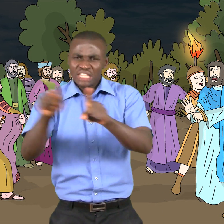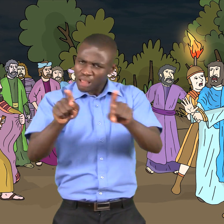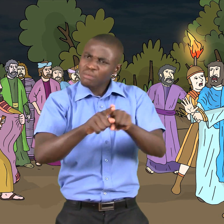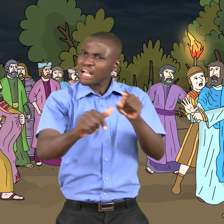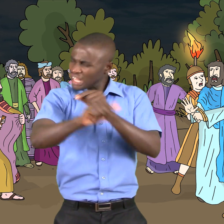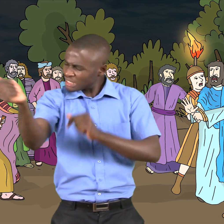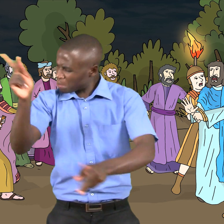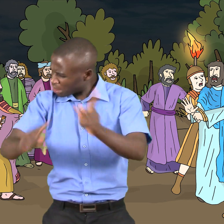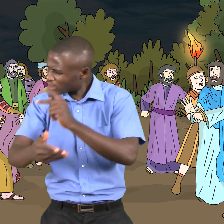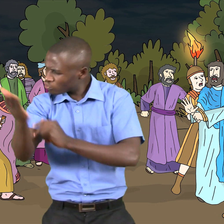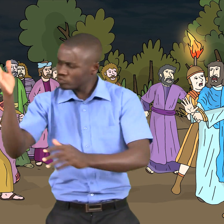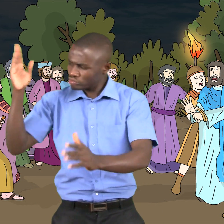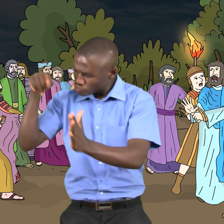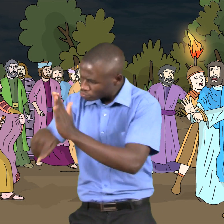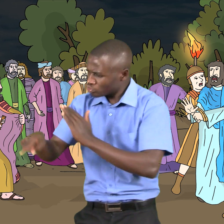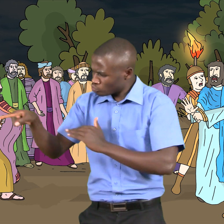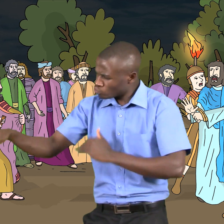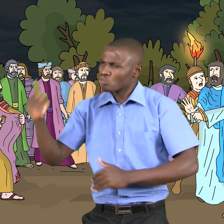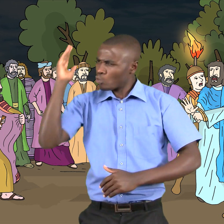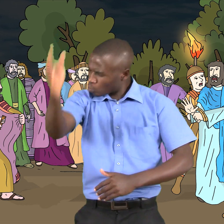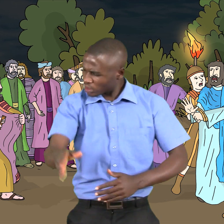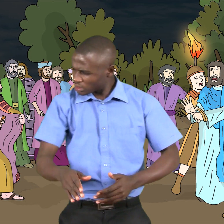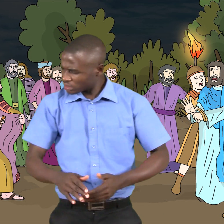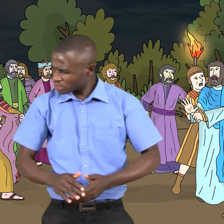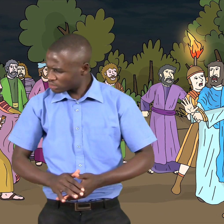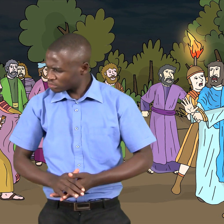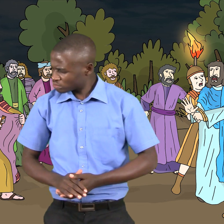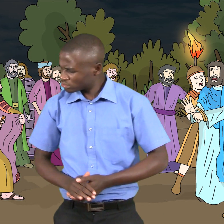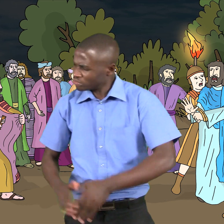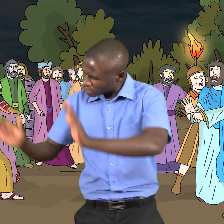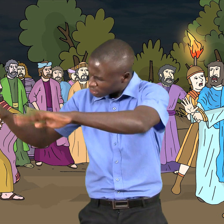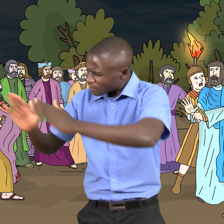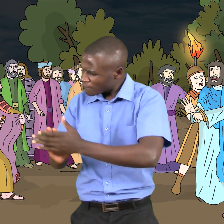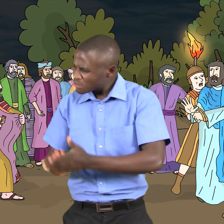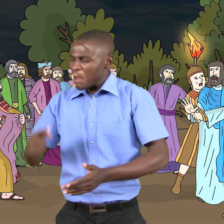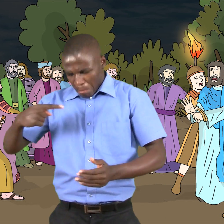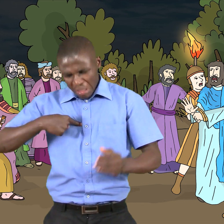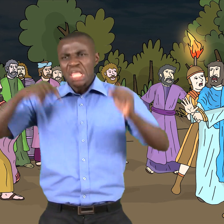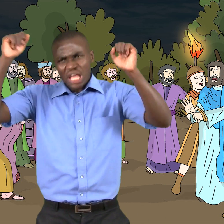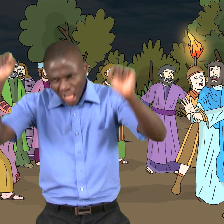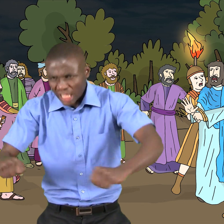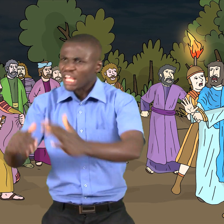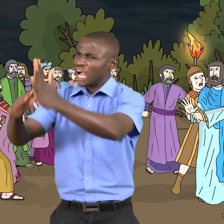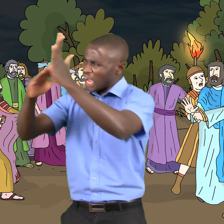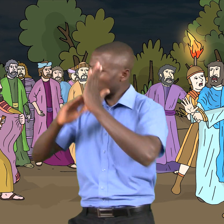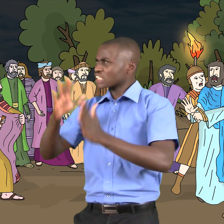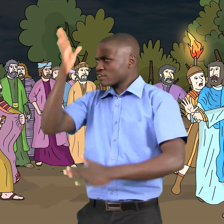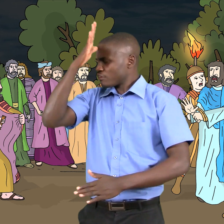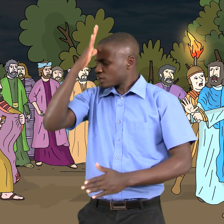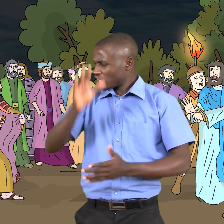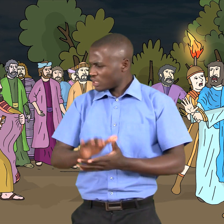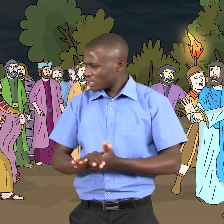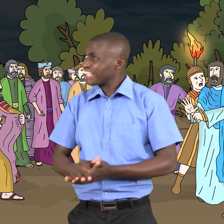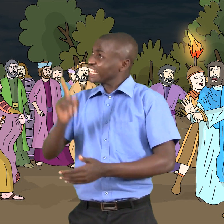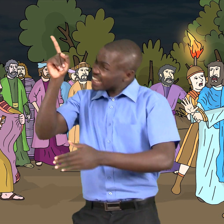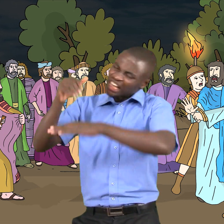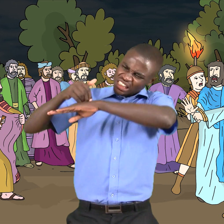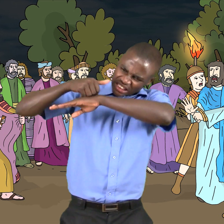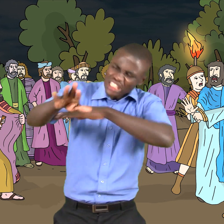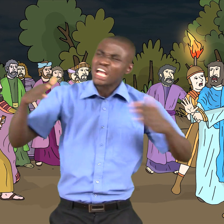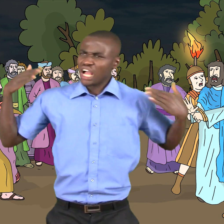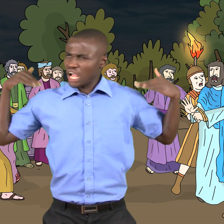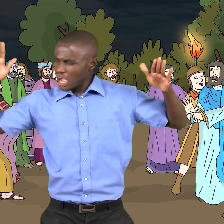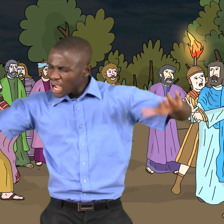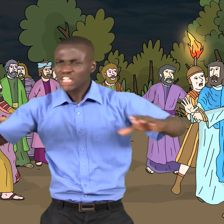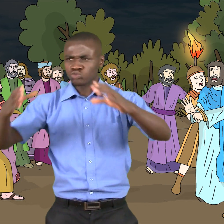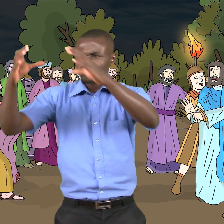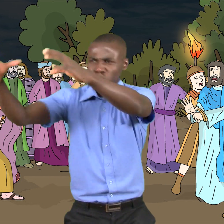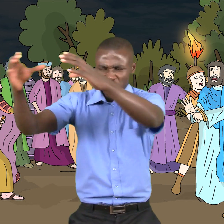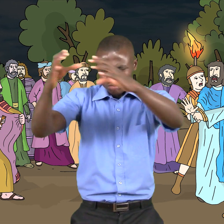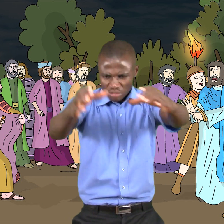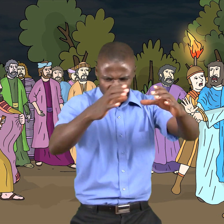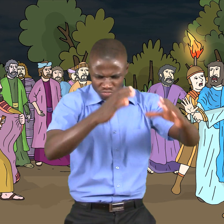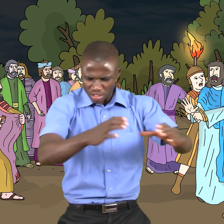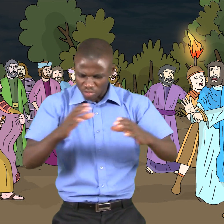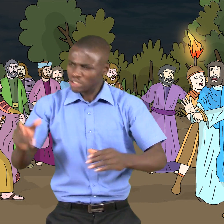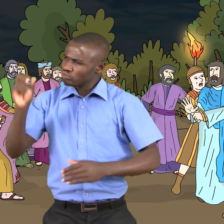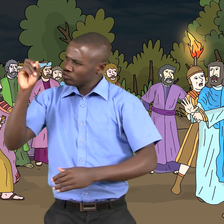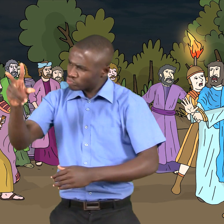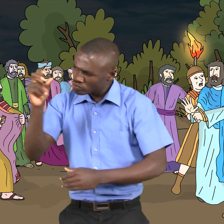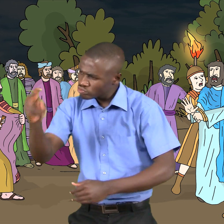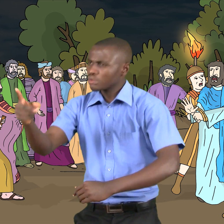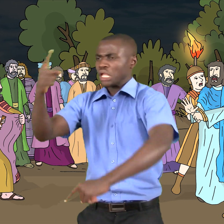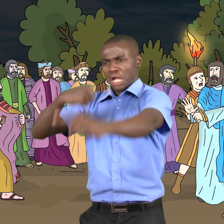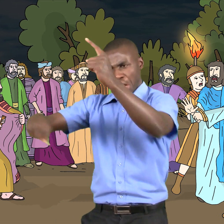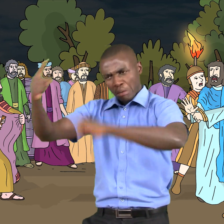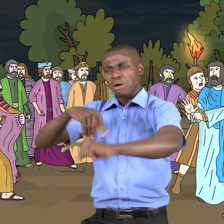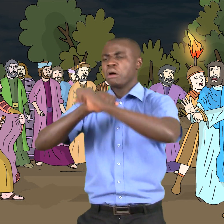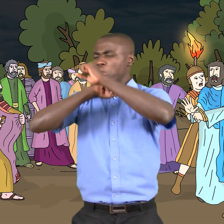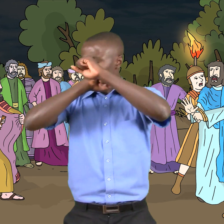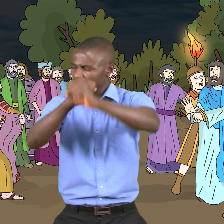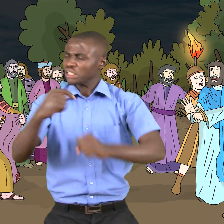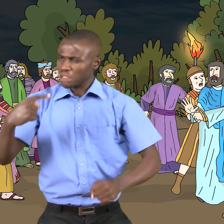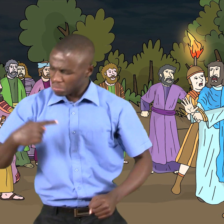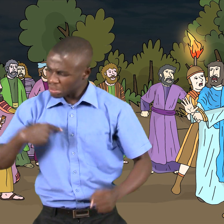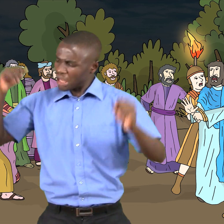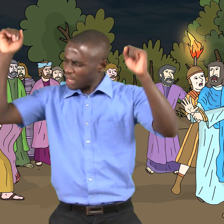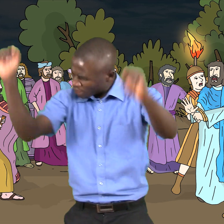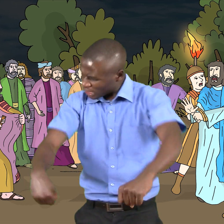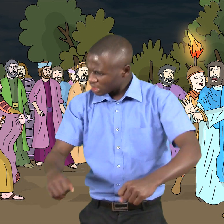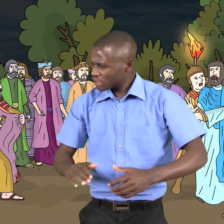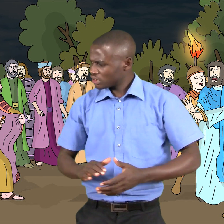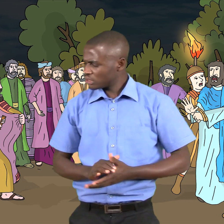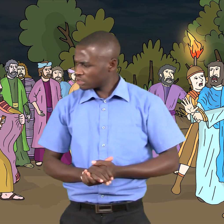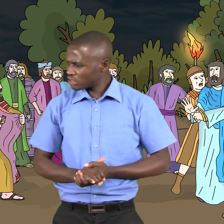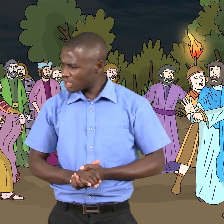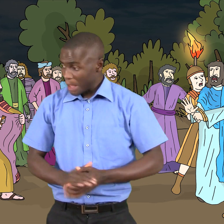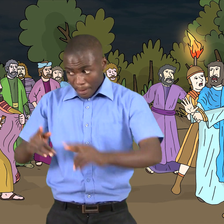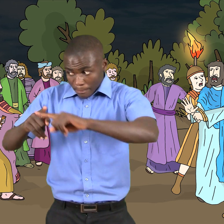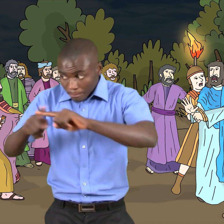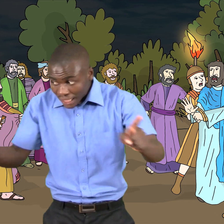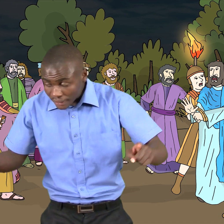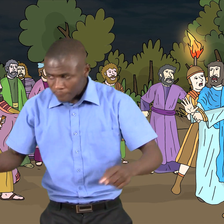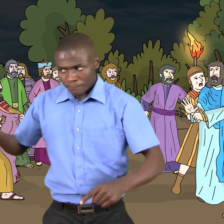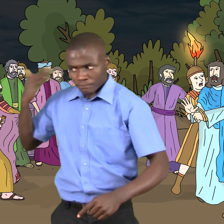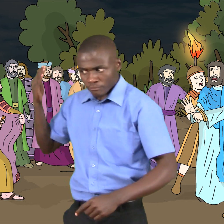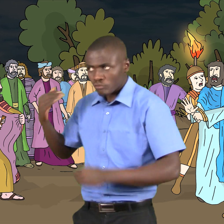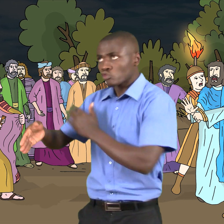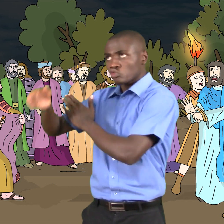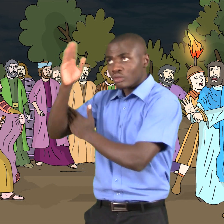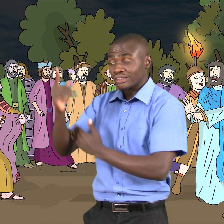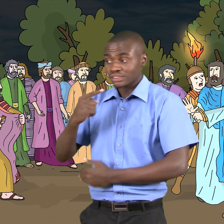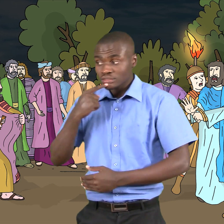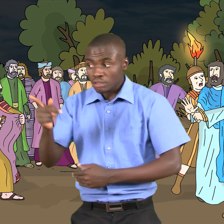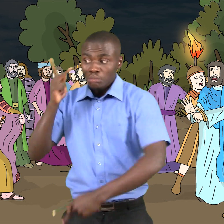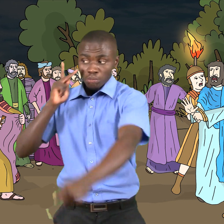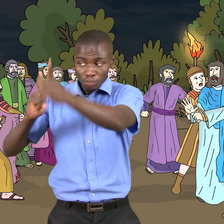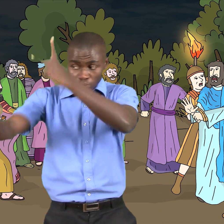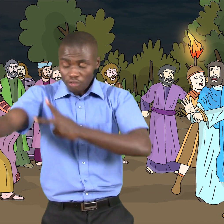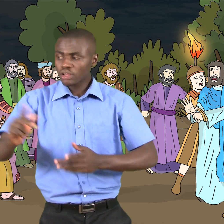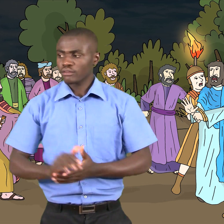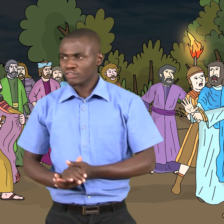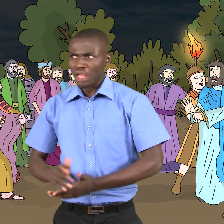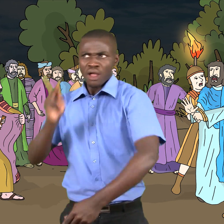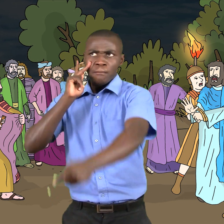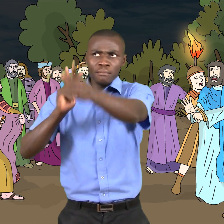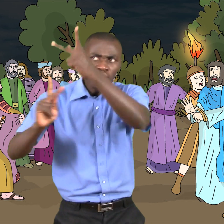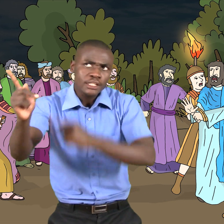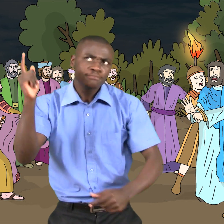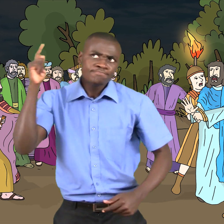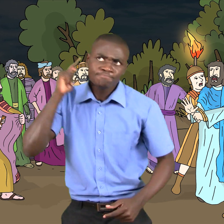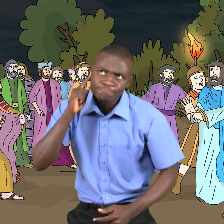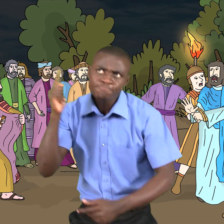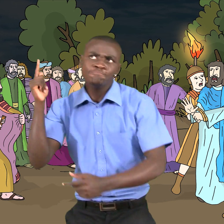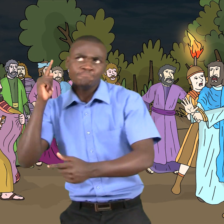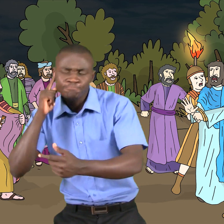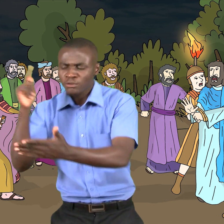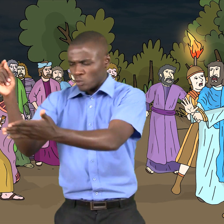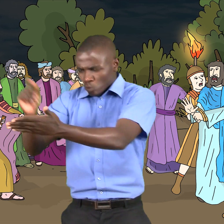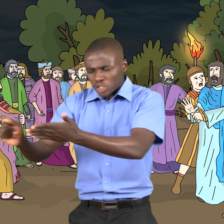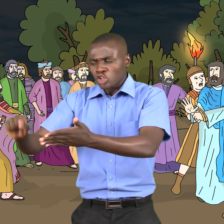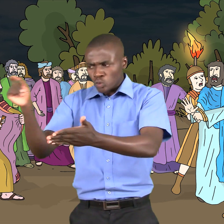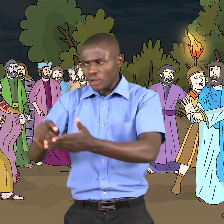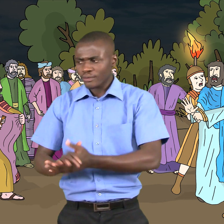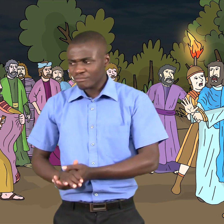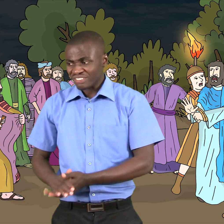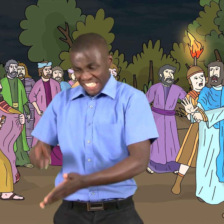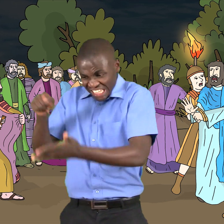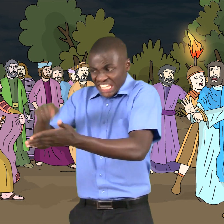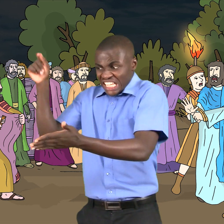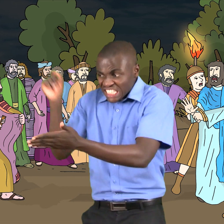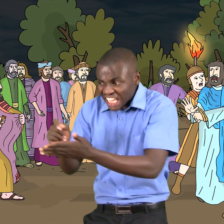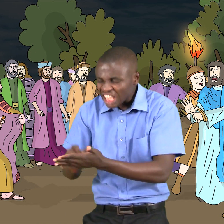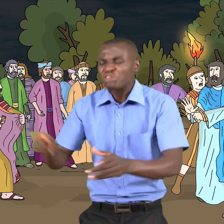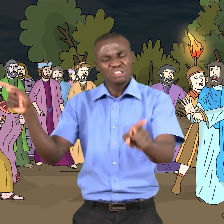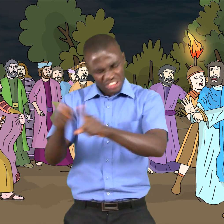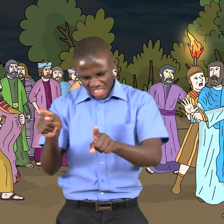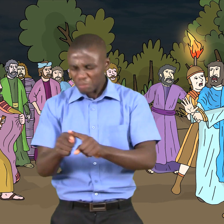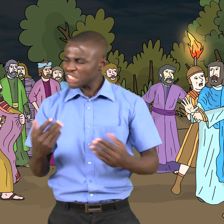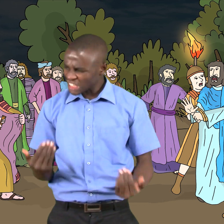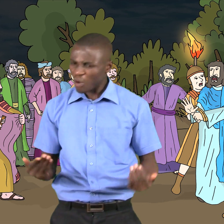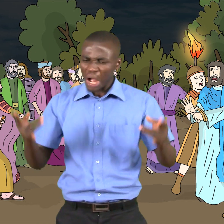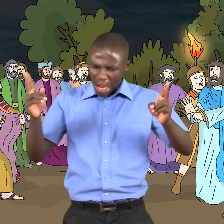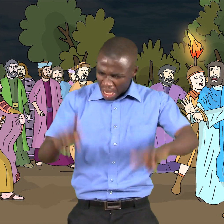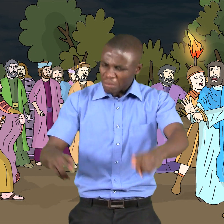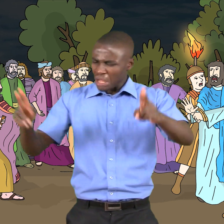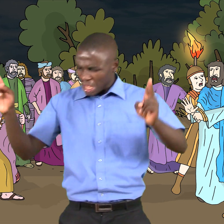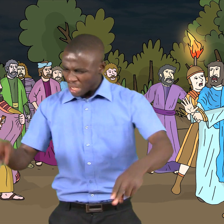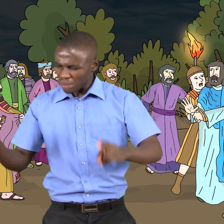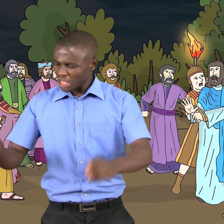Are you not aware that I can call on My Father, and He will at once put at My disposal more than twelve legions of angels?